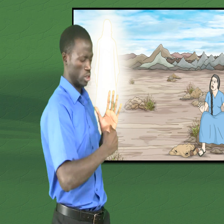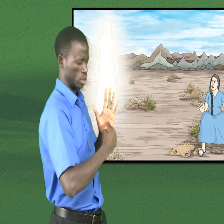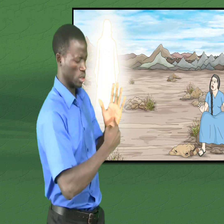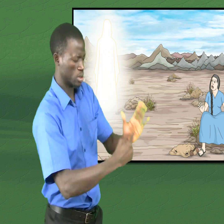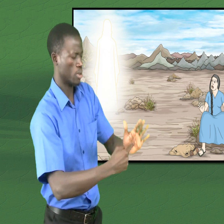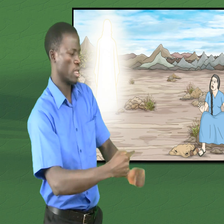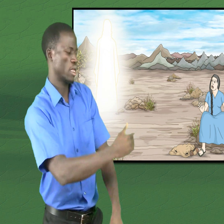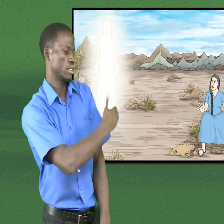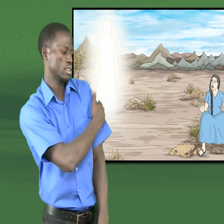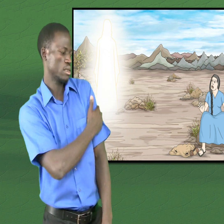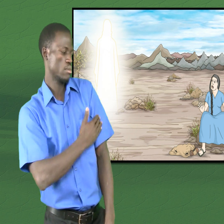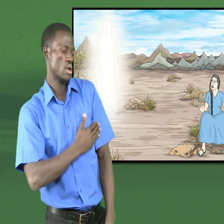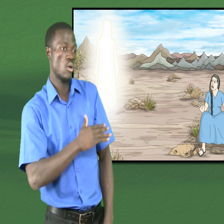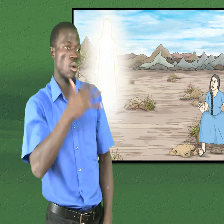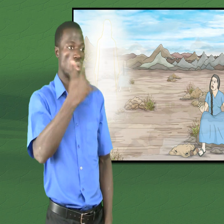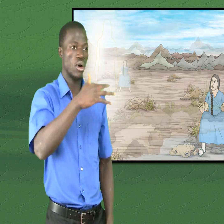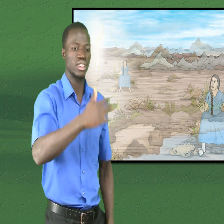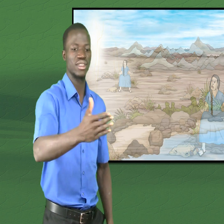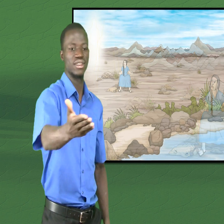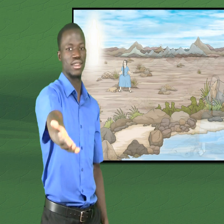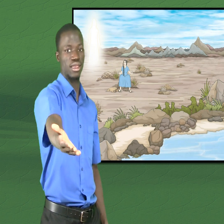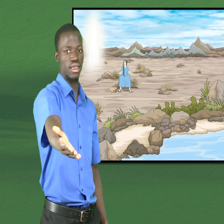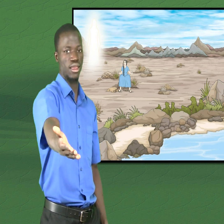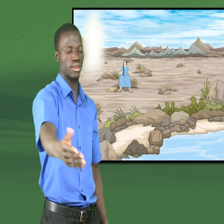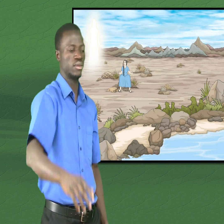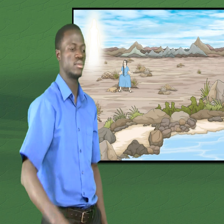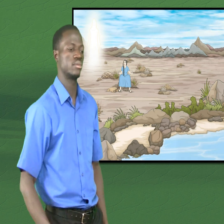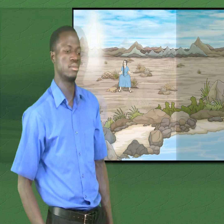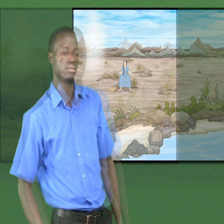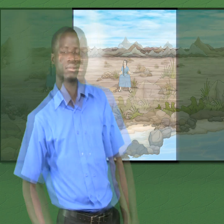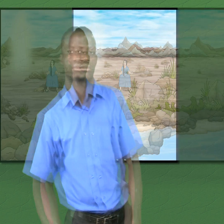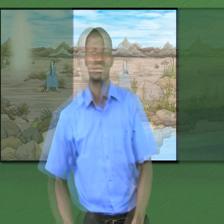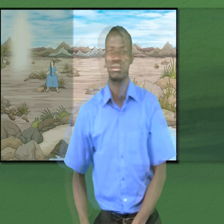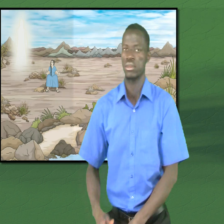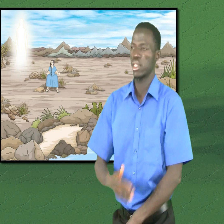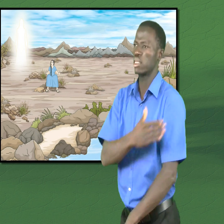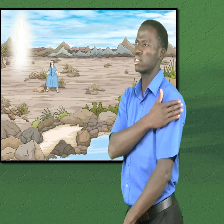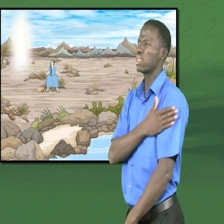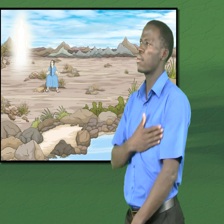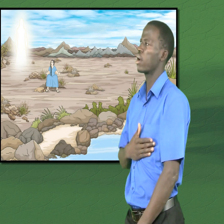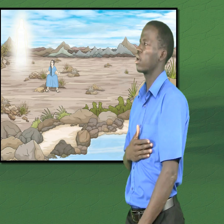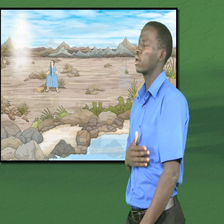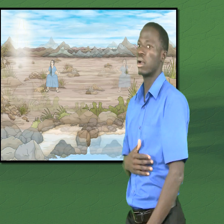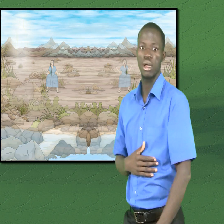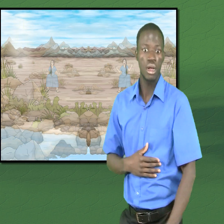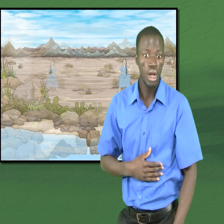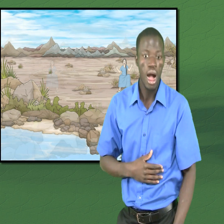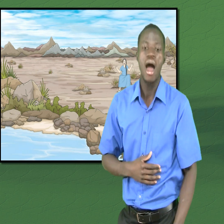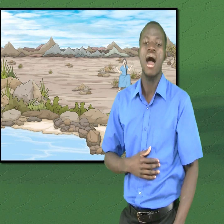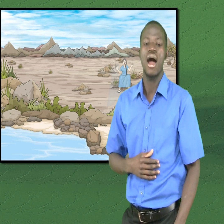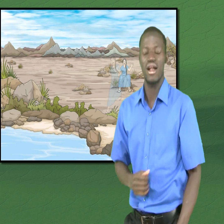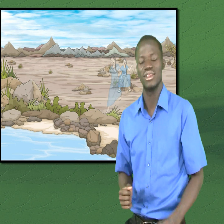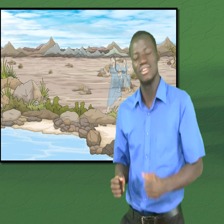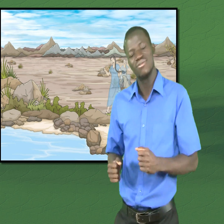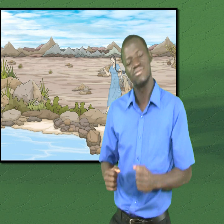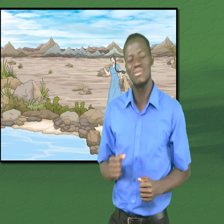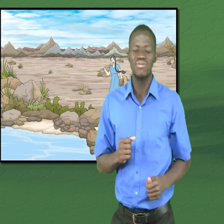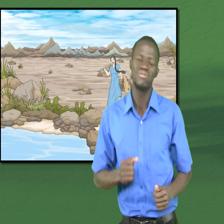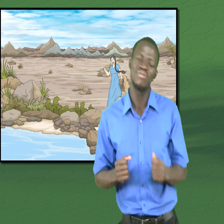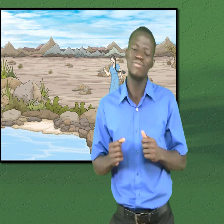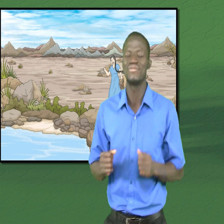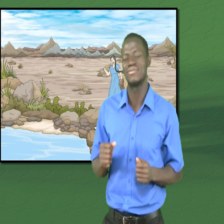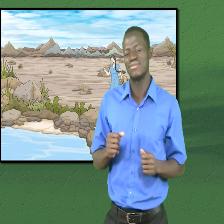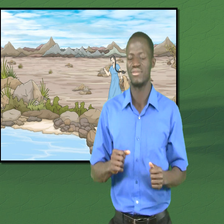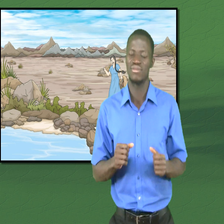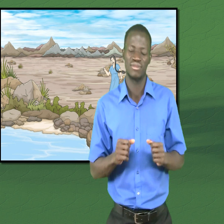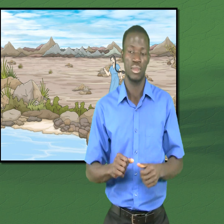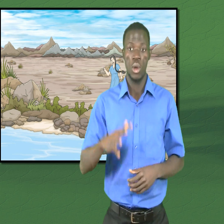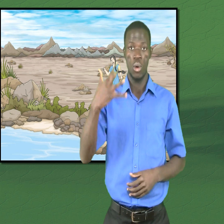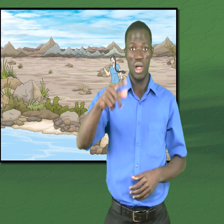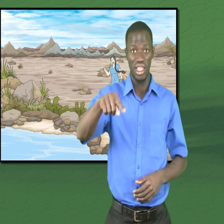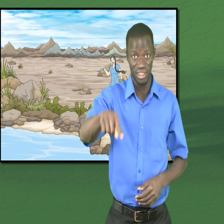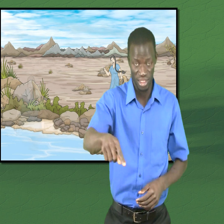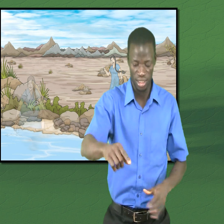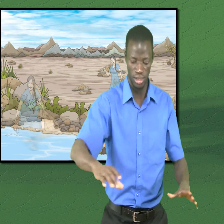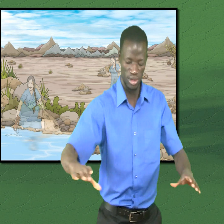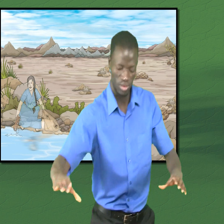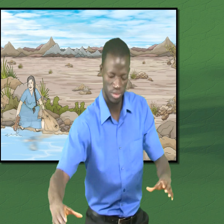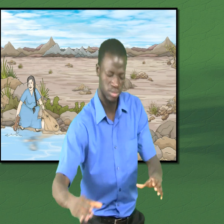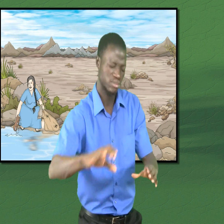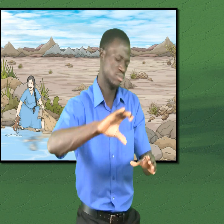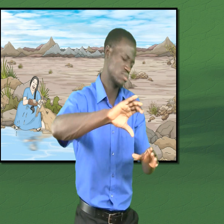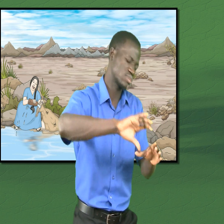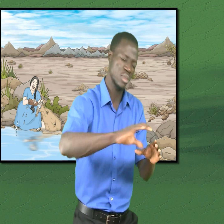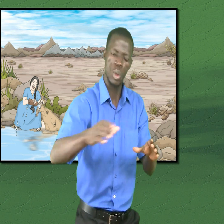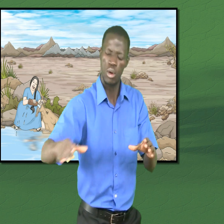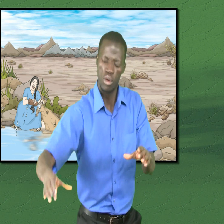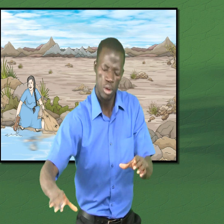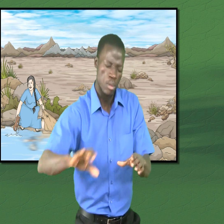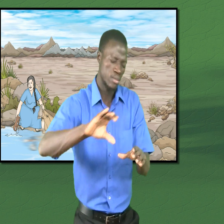Then God opened her eyes, and she saw a well of water.